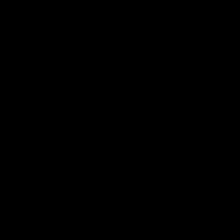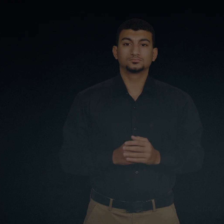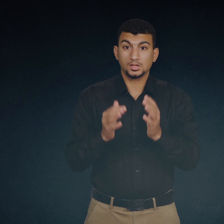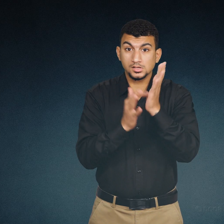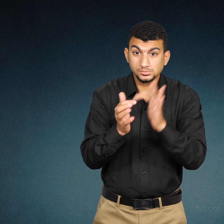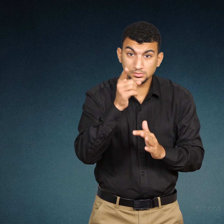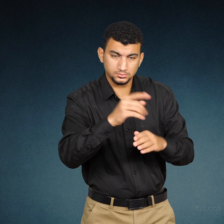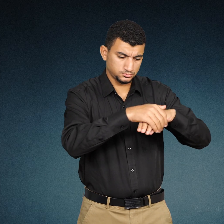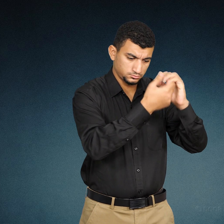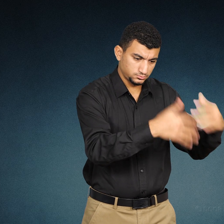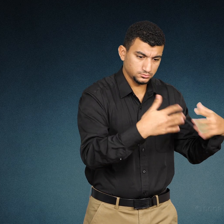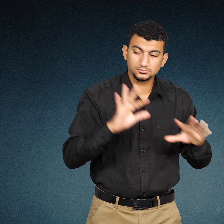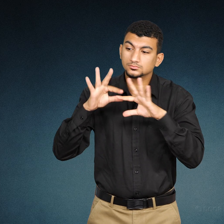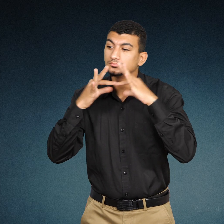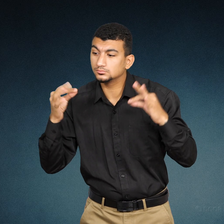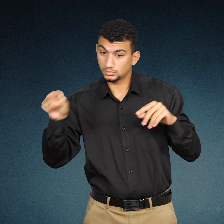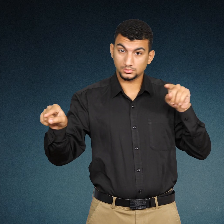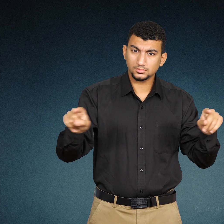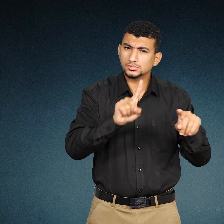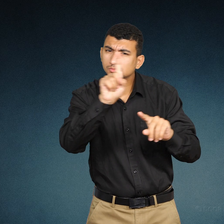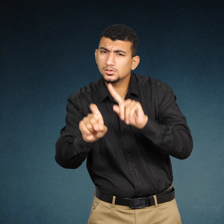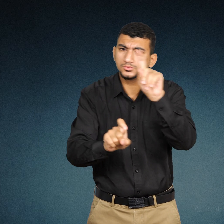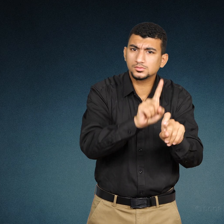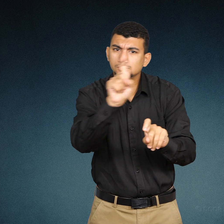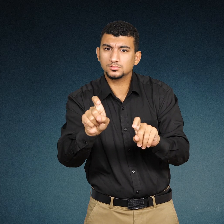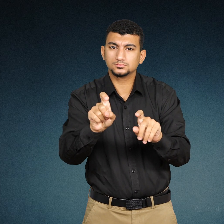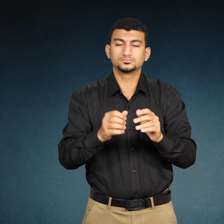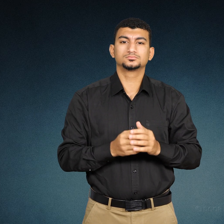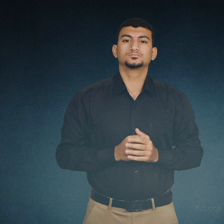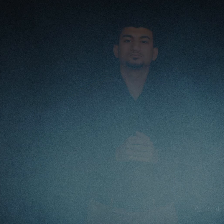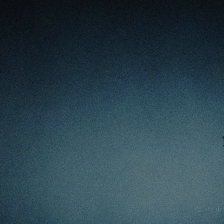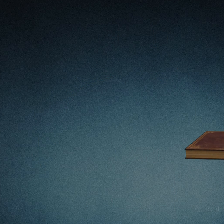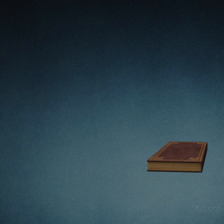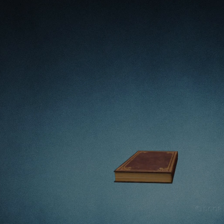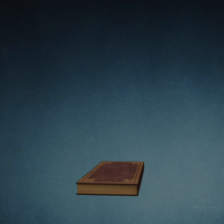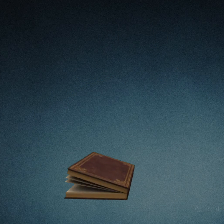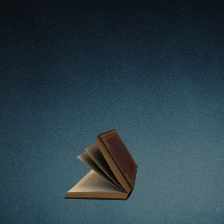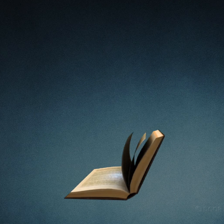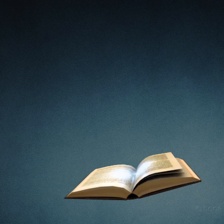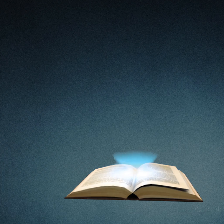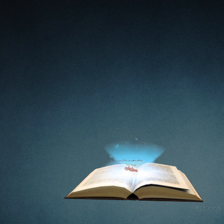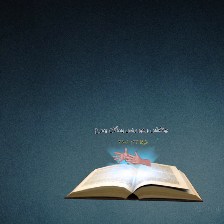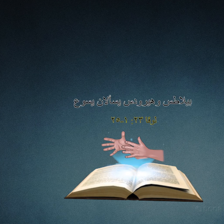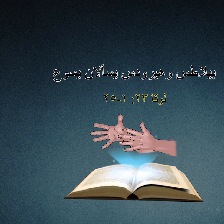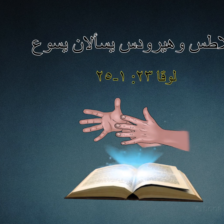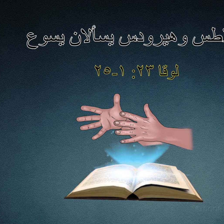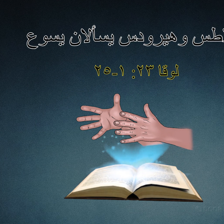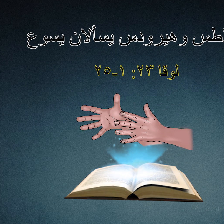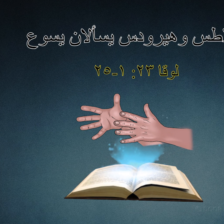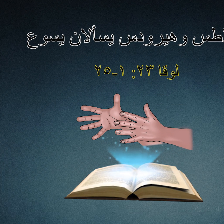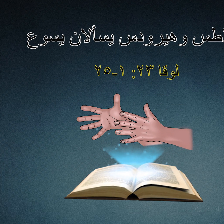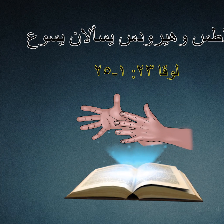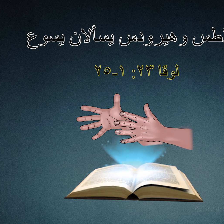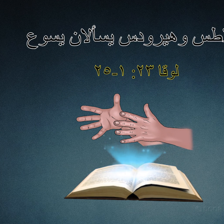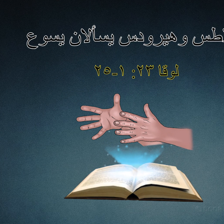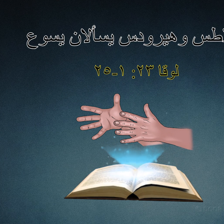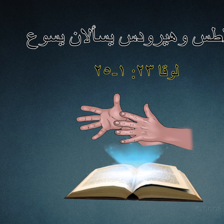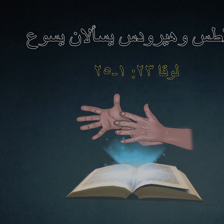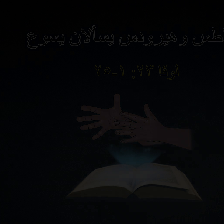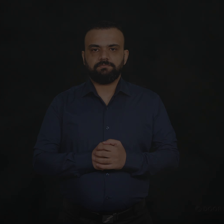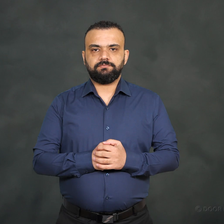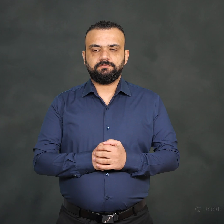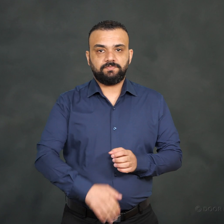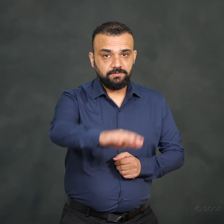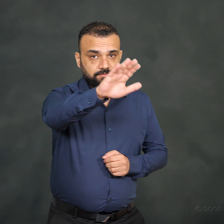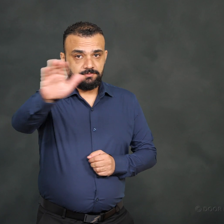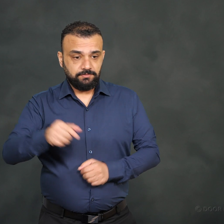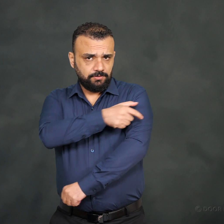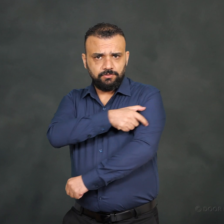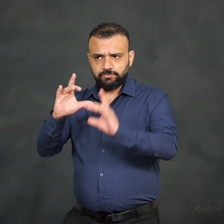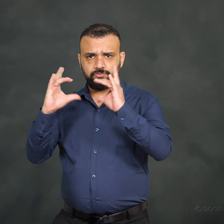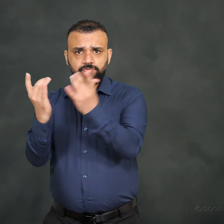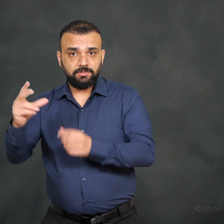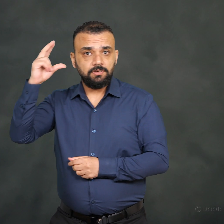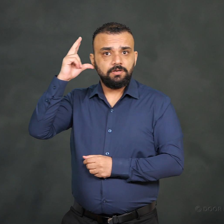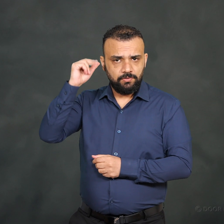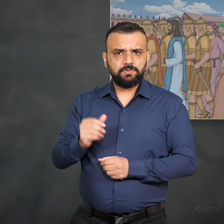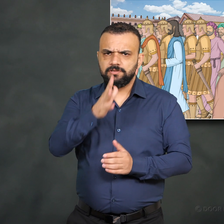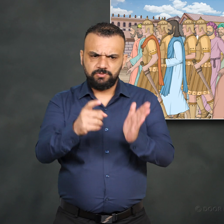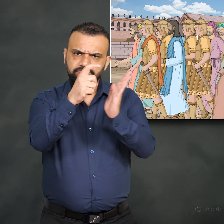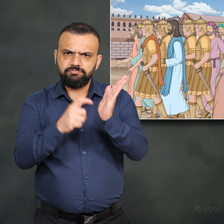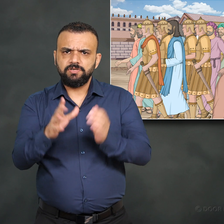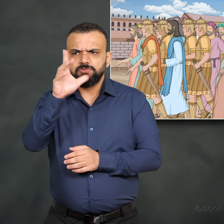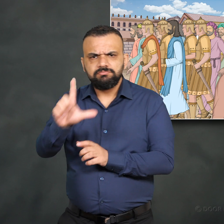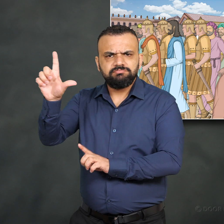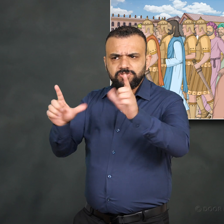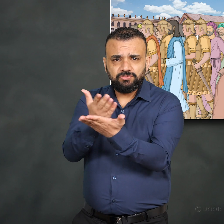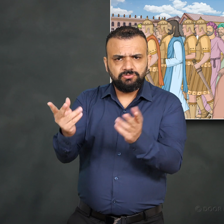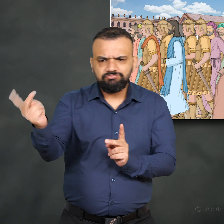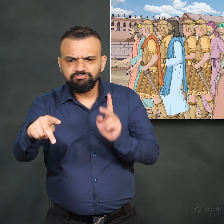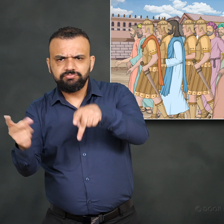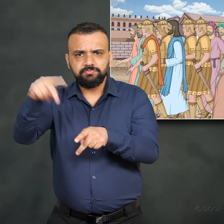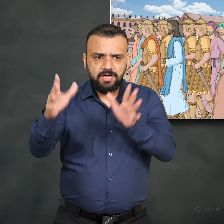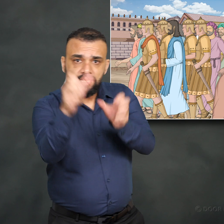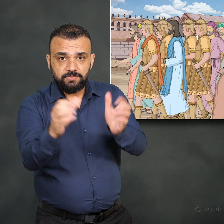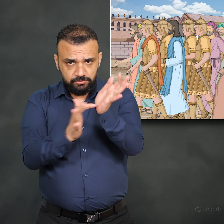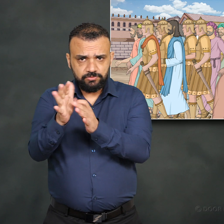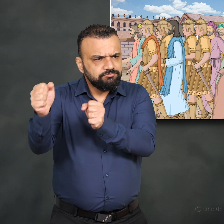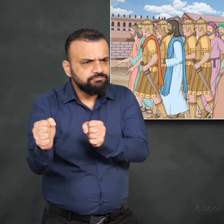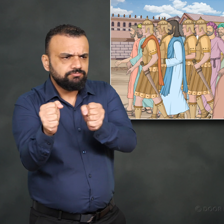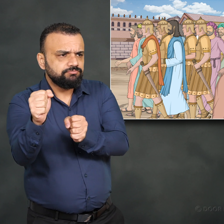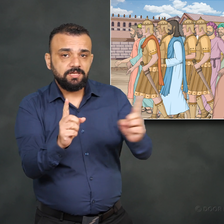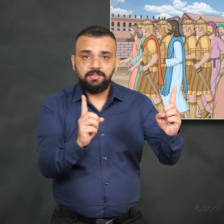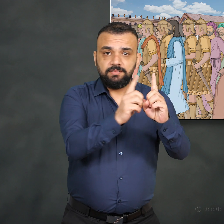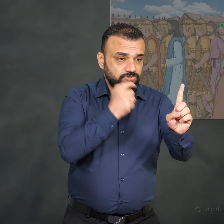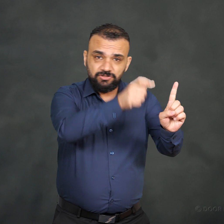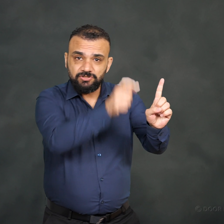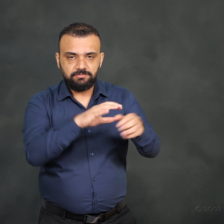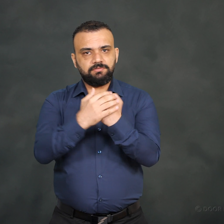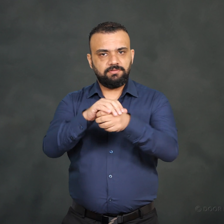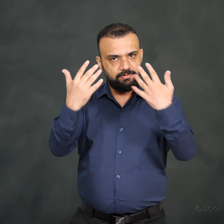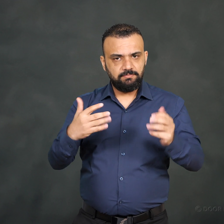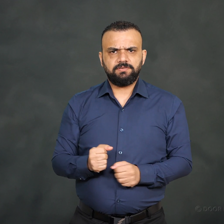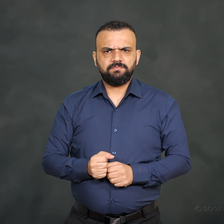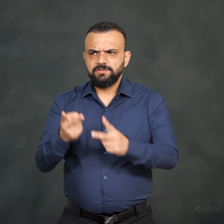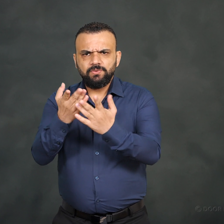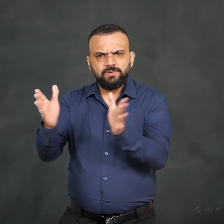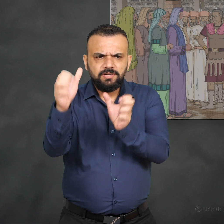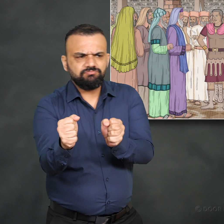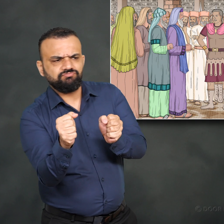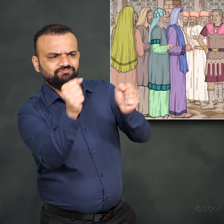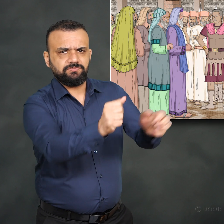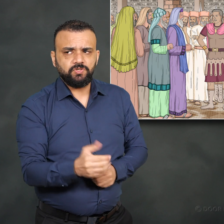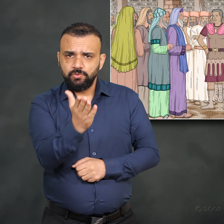Then the whole council rose and led Jesus away to Pilate.